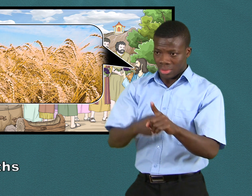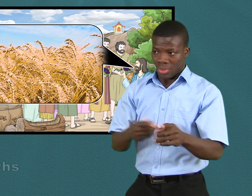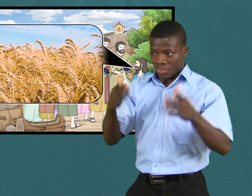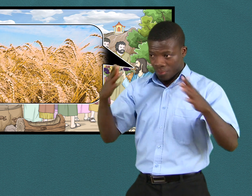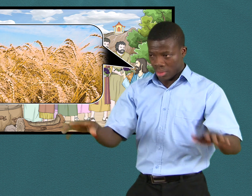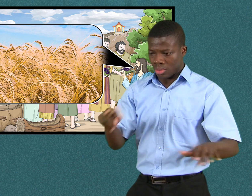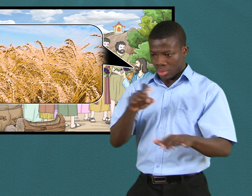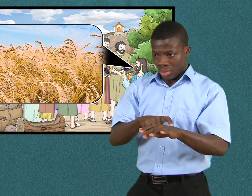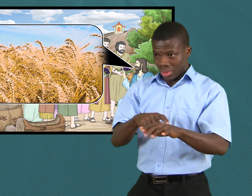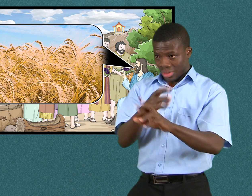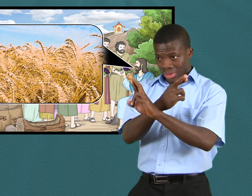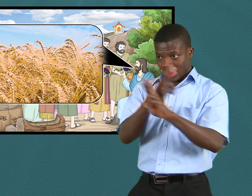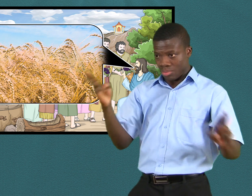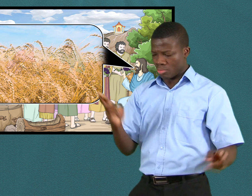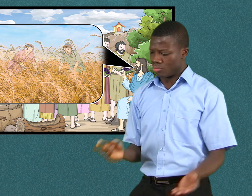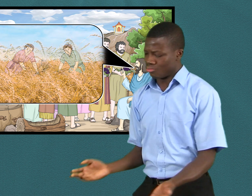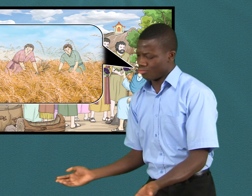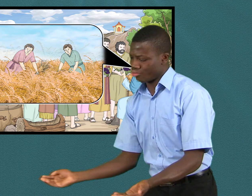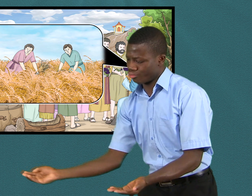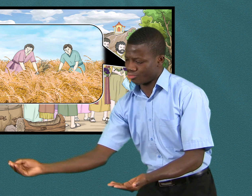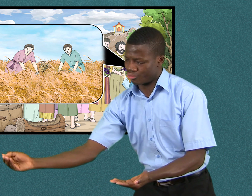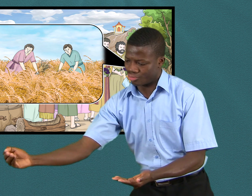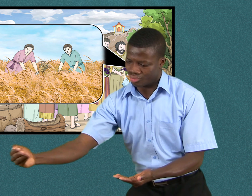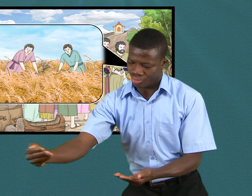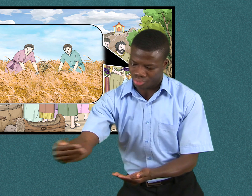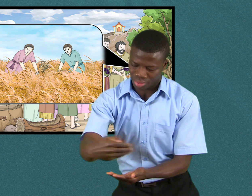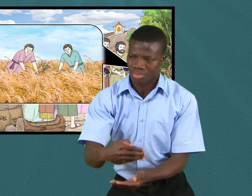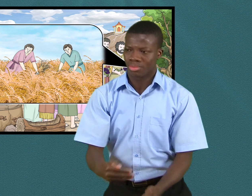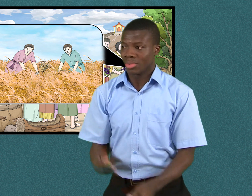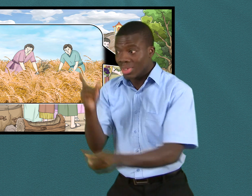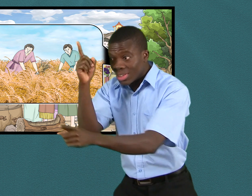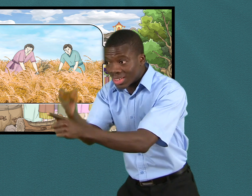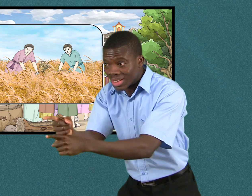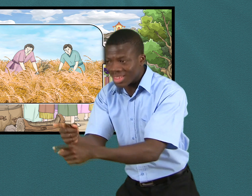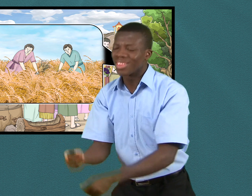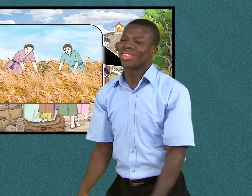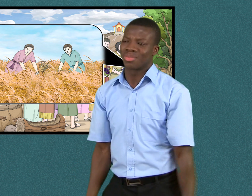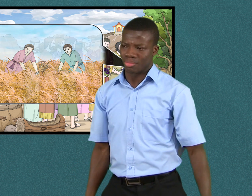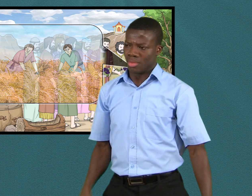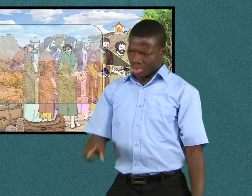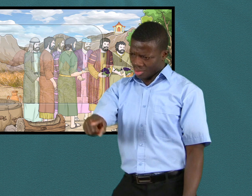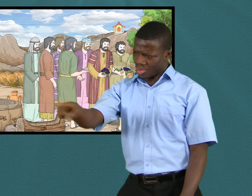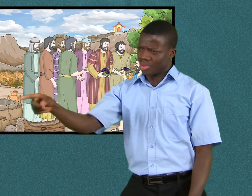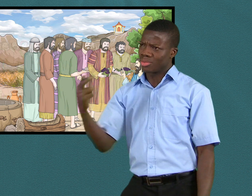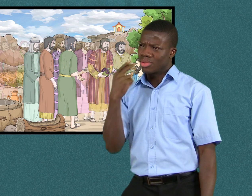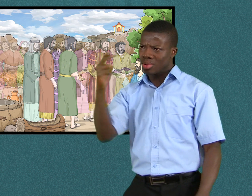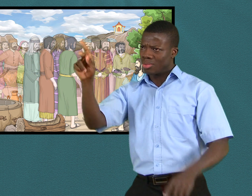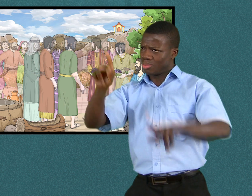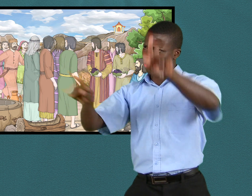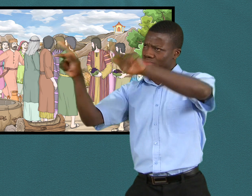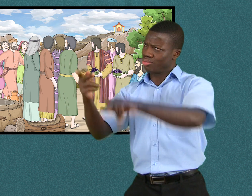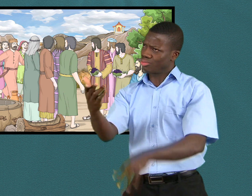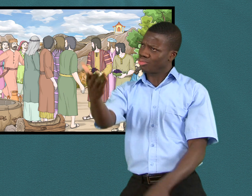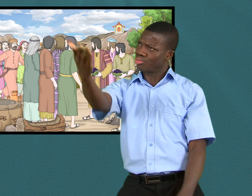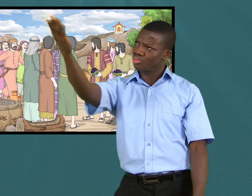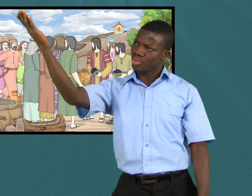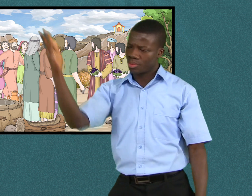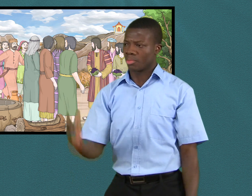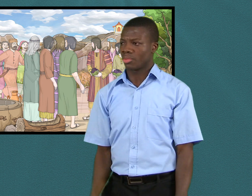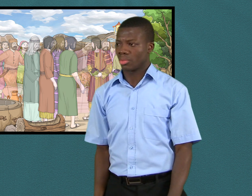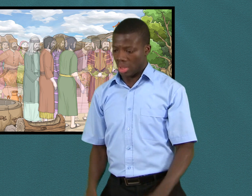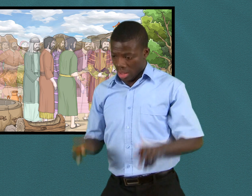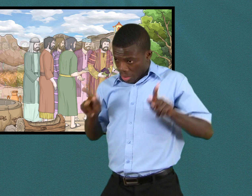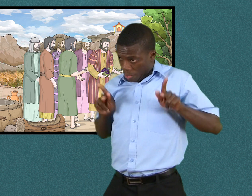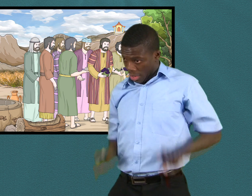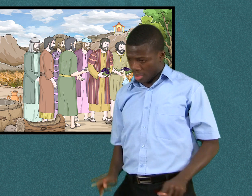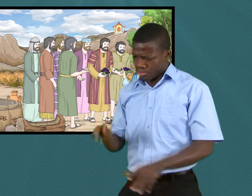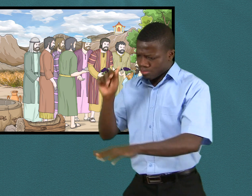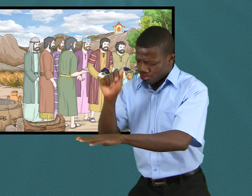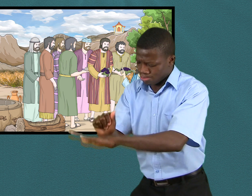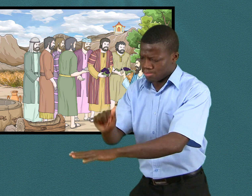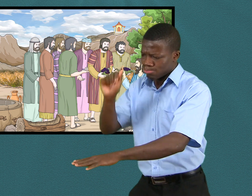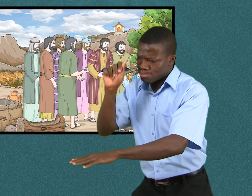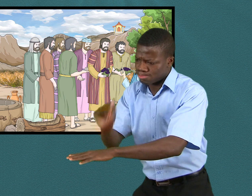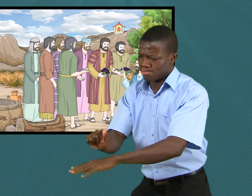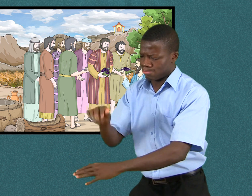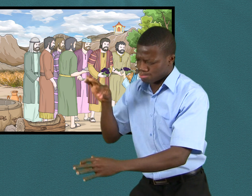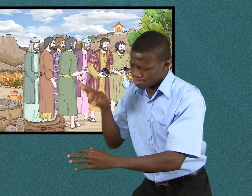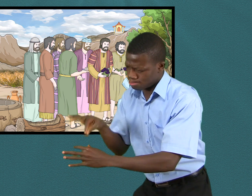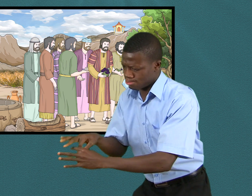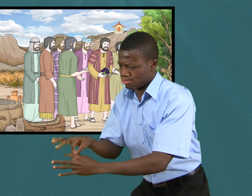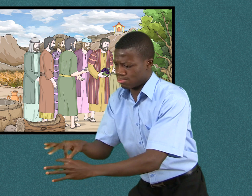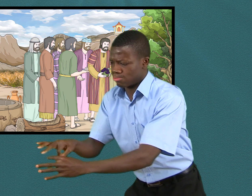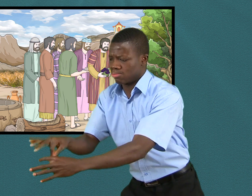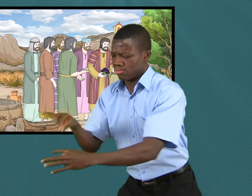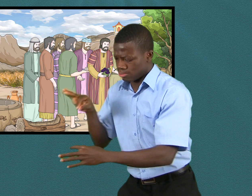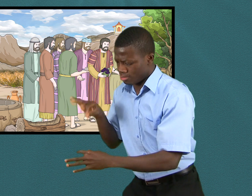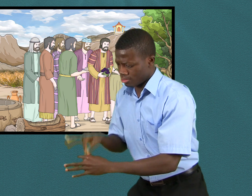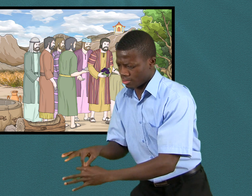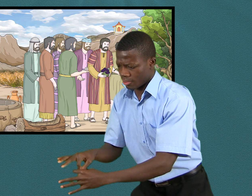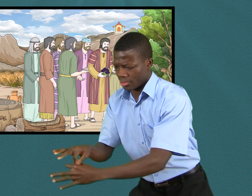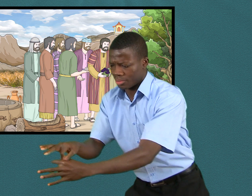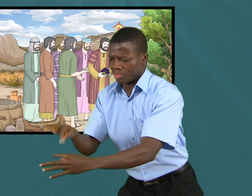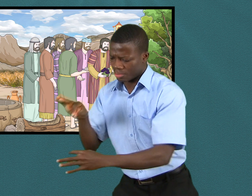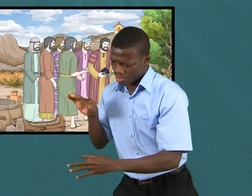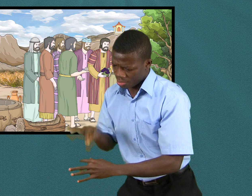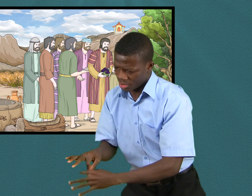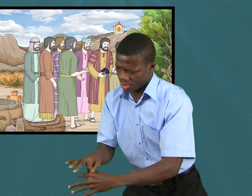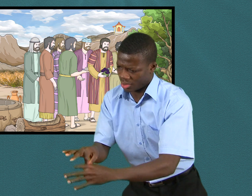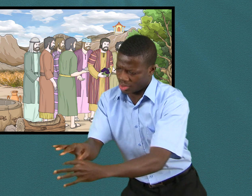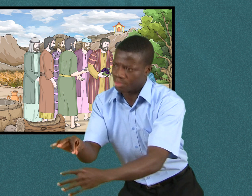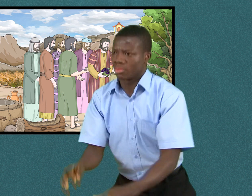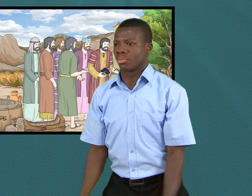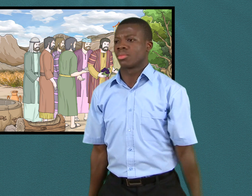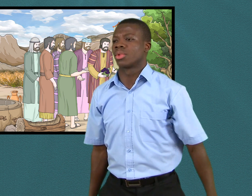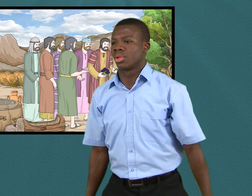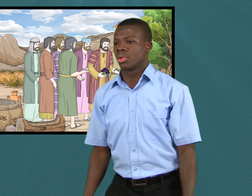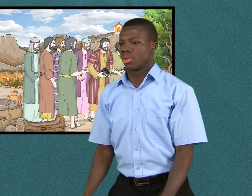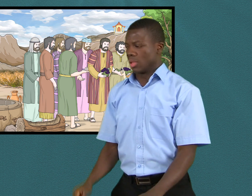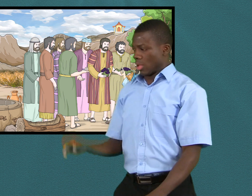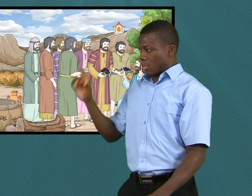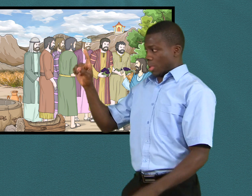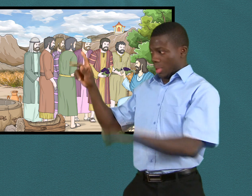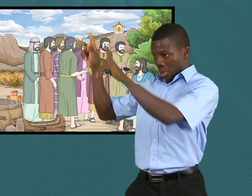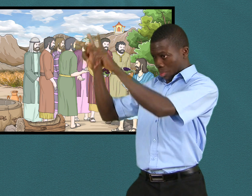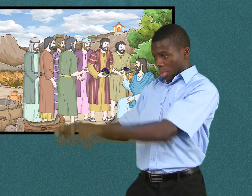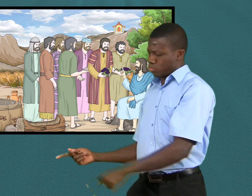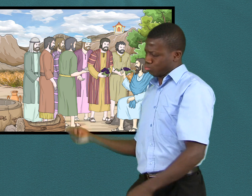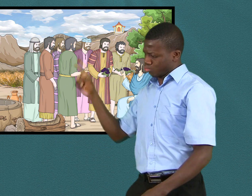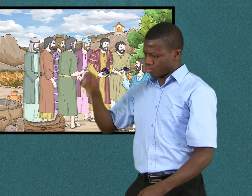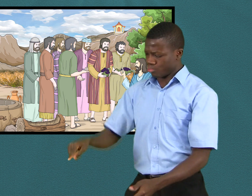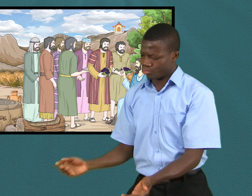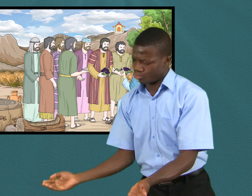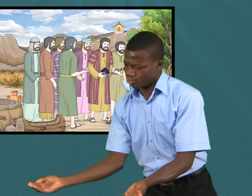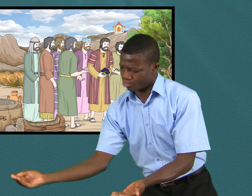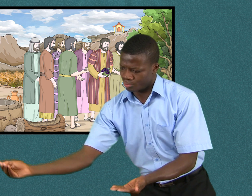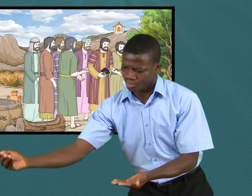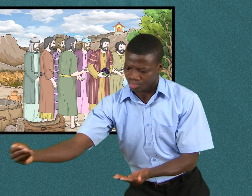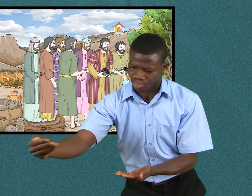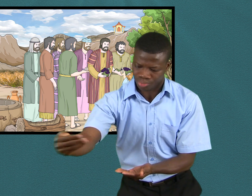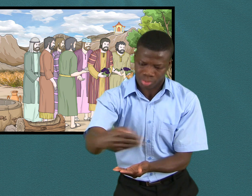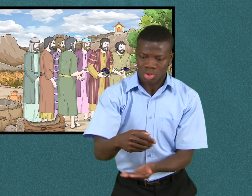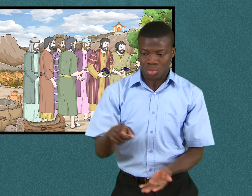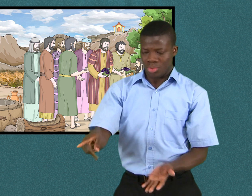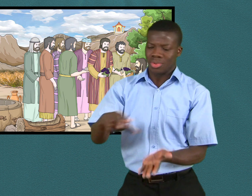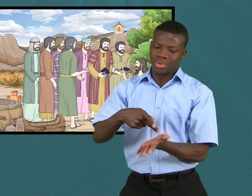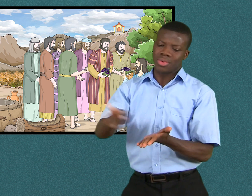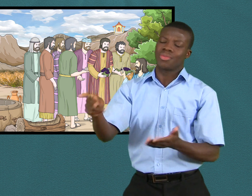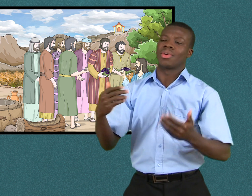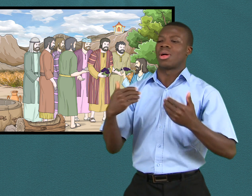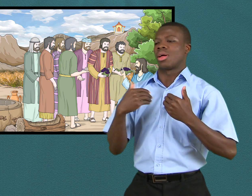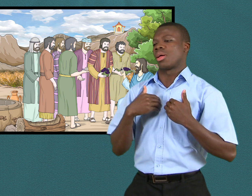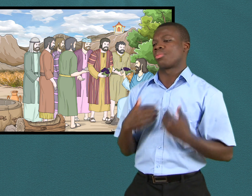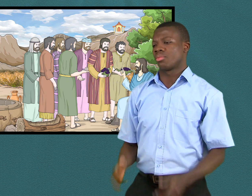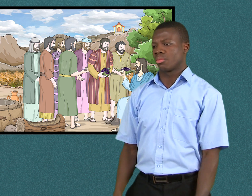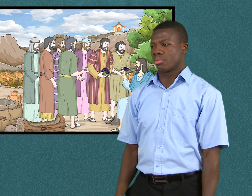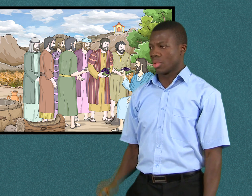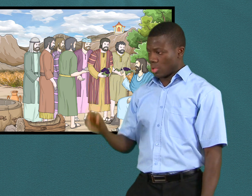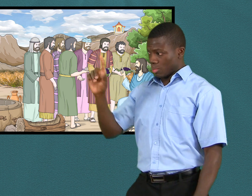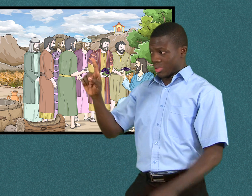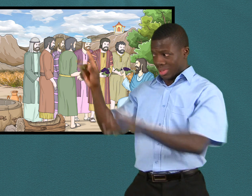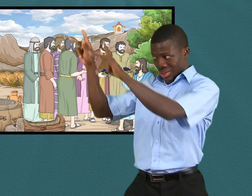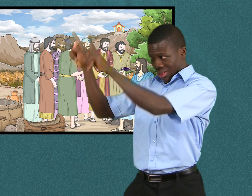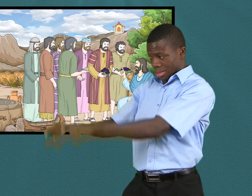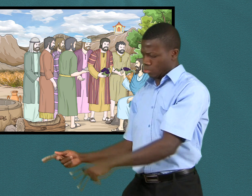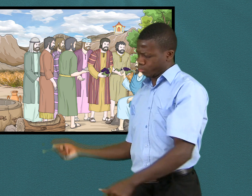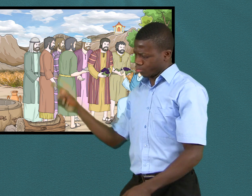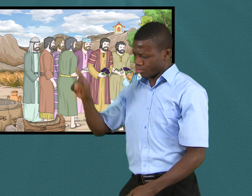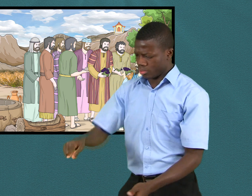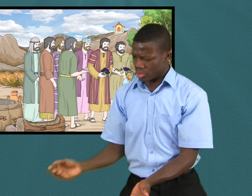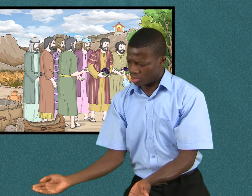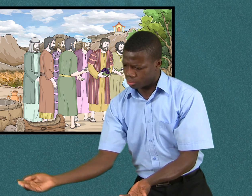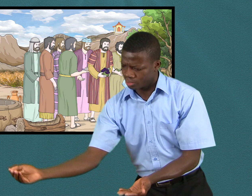Already the reaper draws his wages and gathers a crop for eternal life, so that the sower and the reaper may rejoice together.